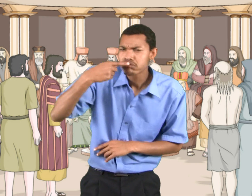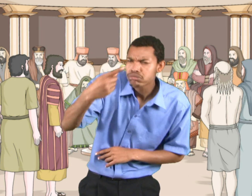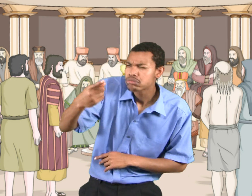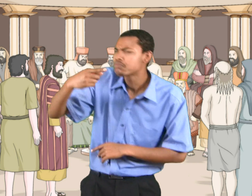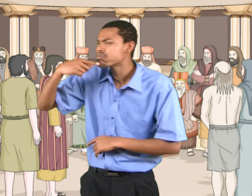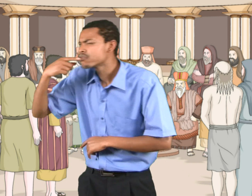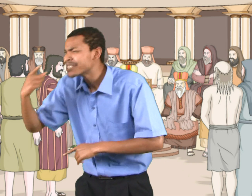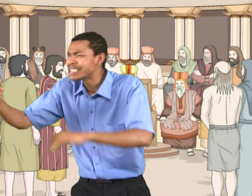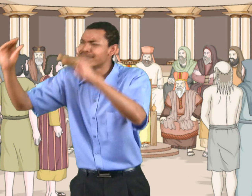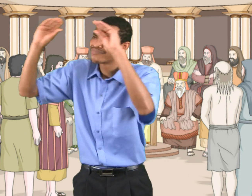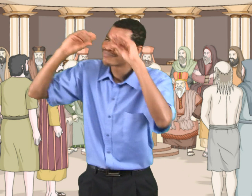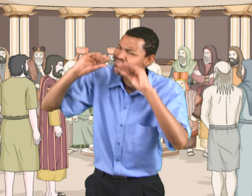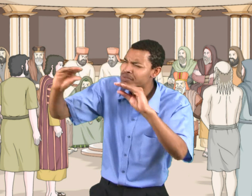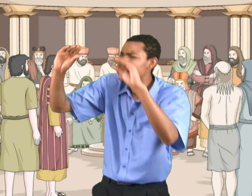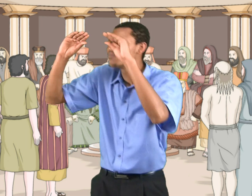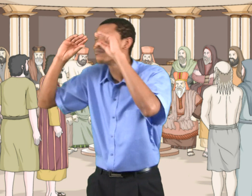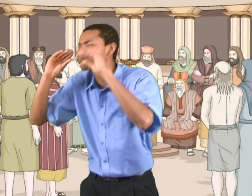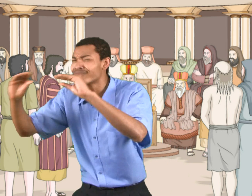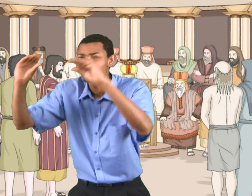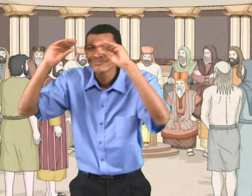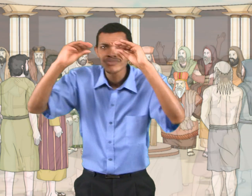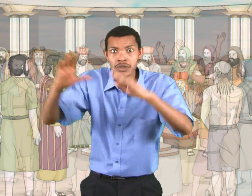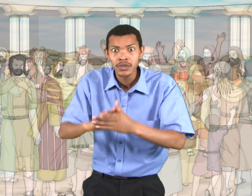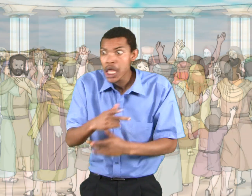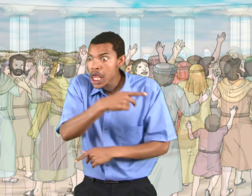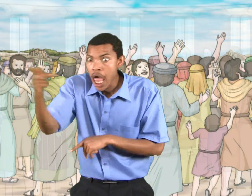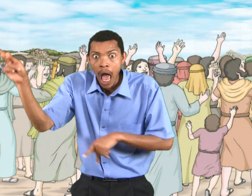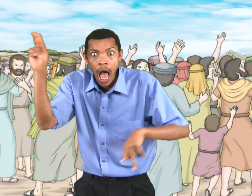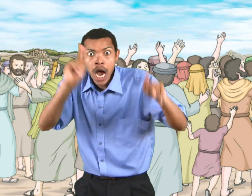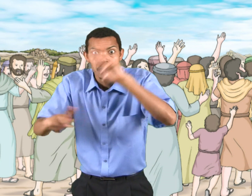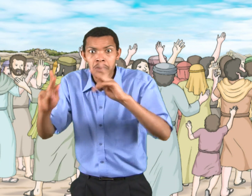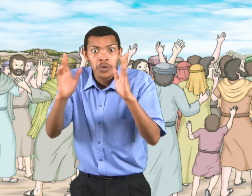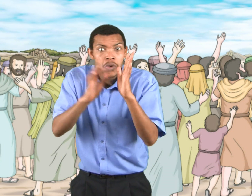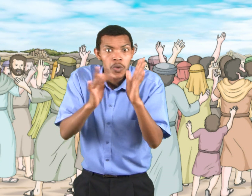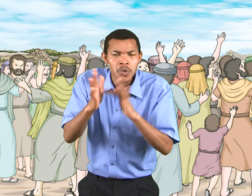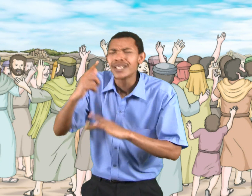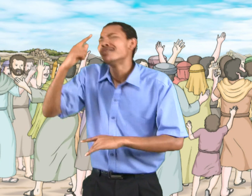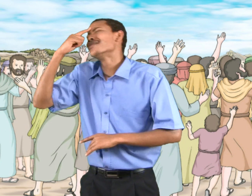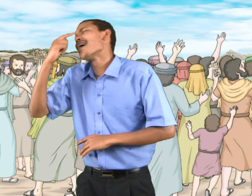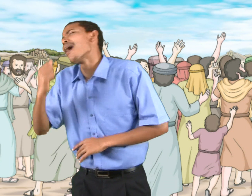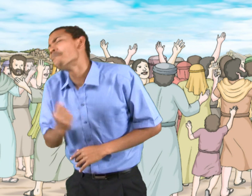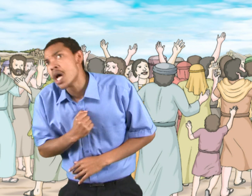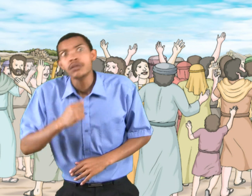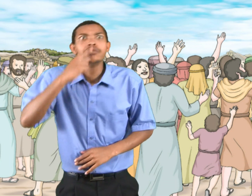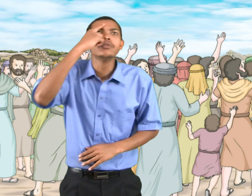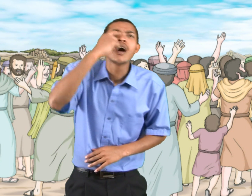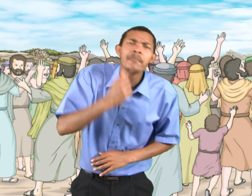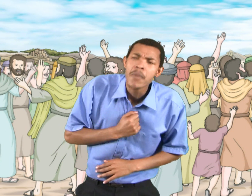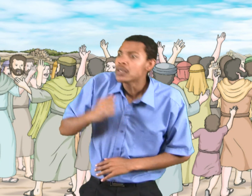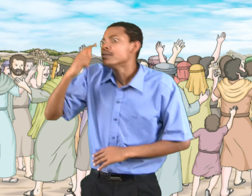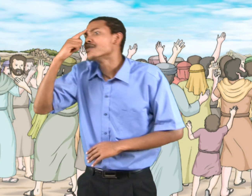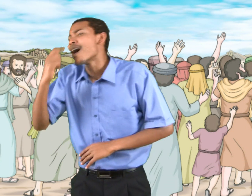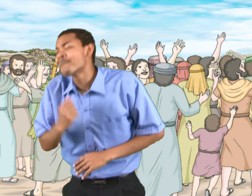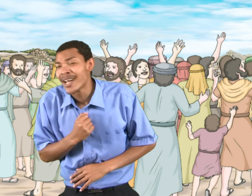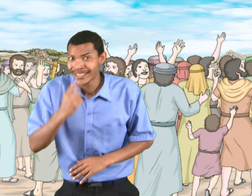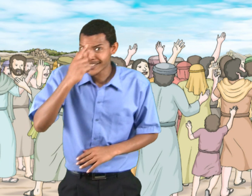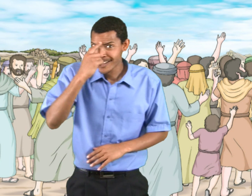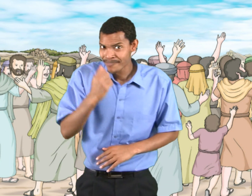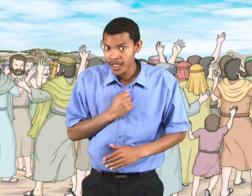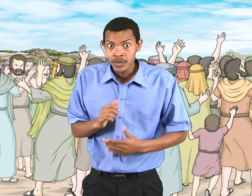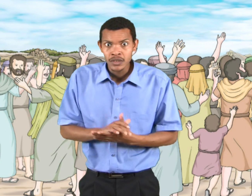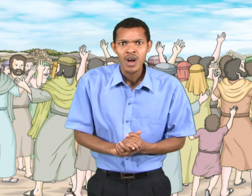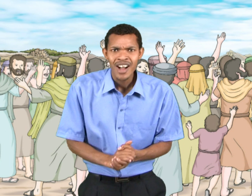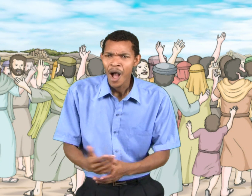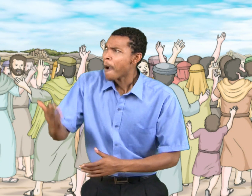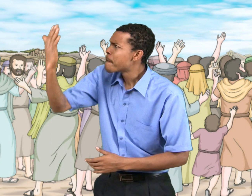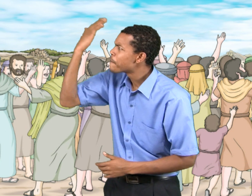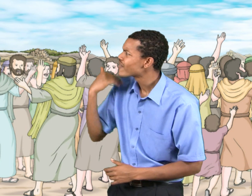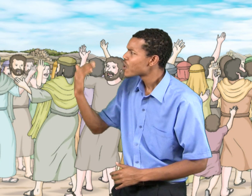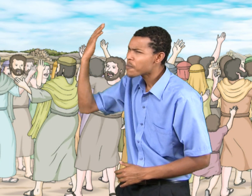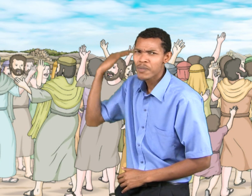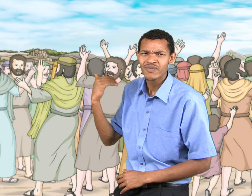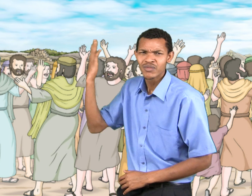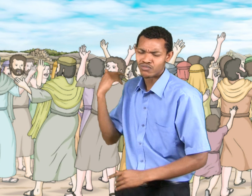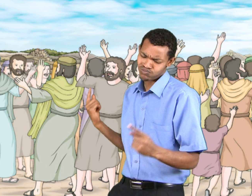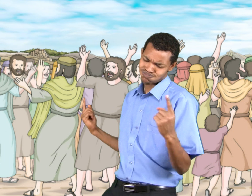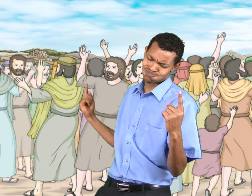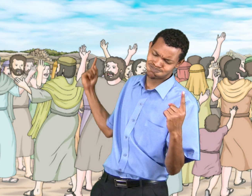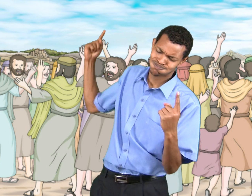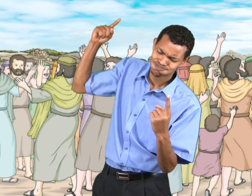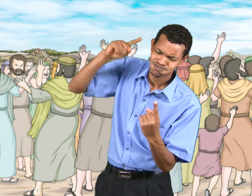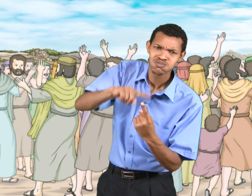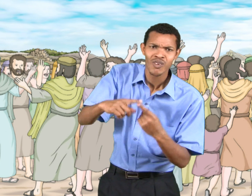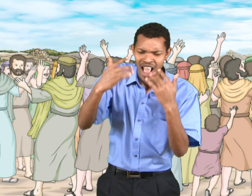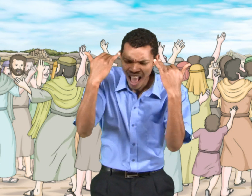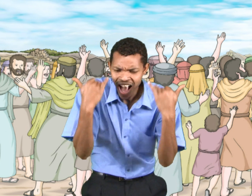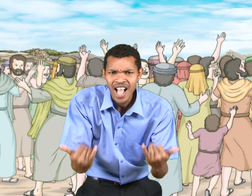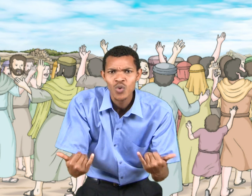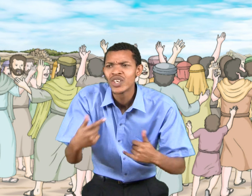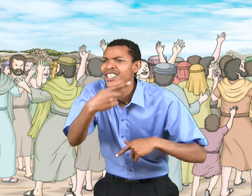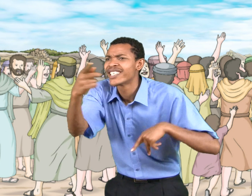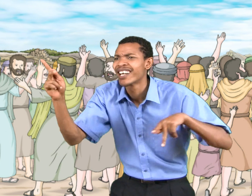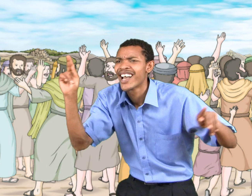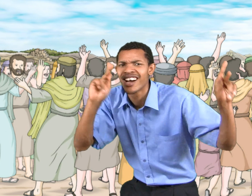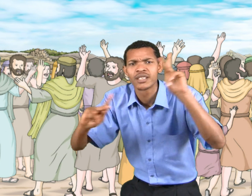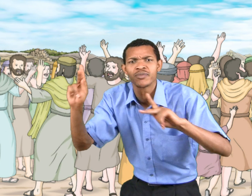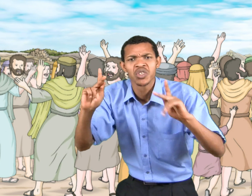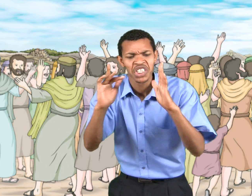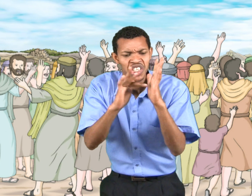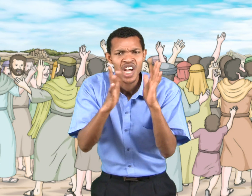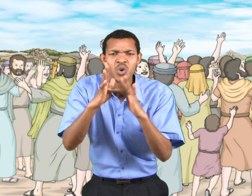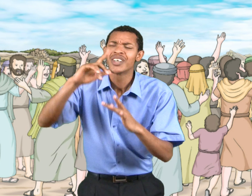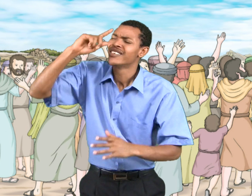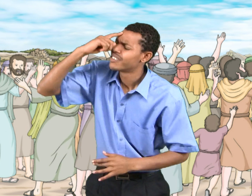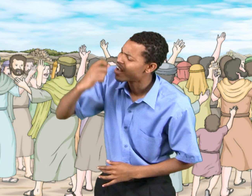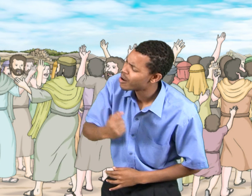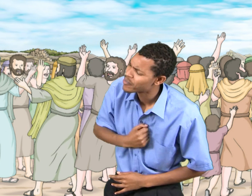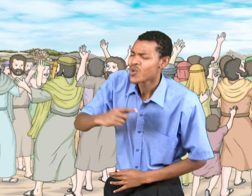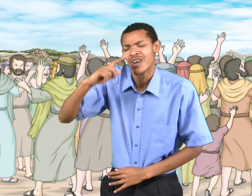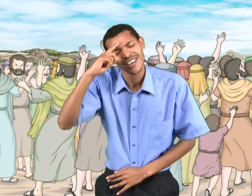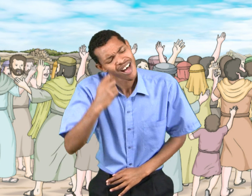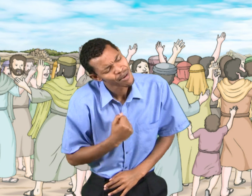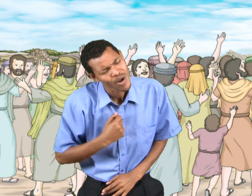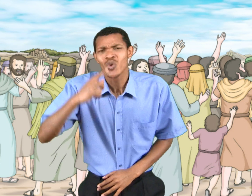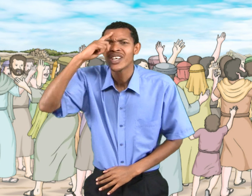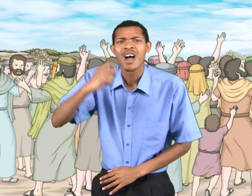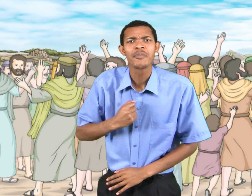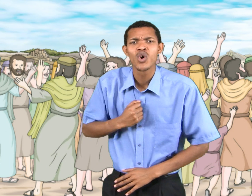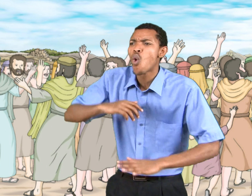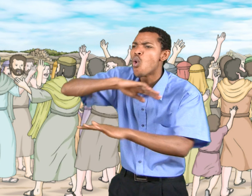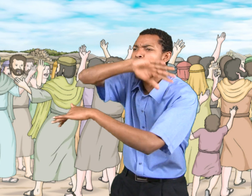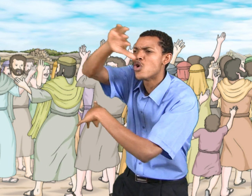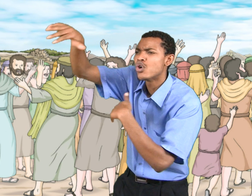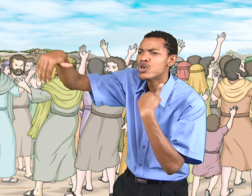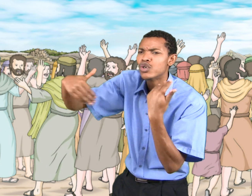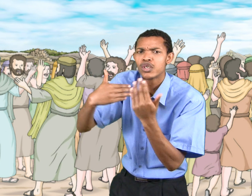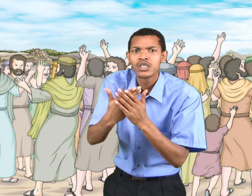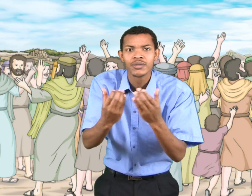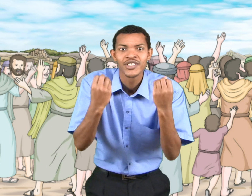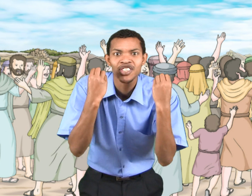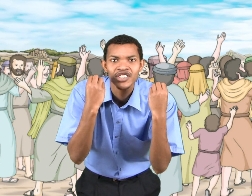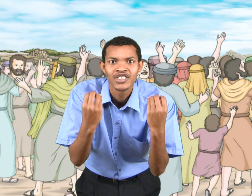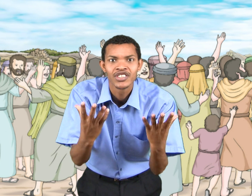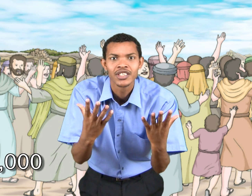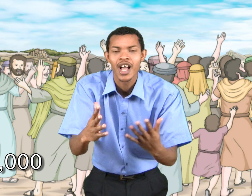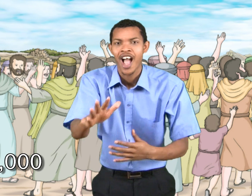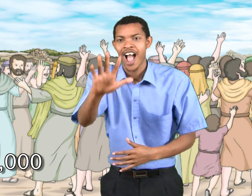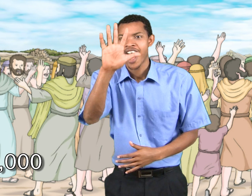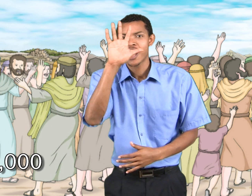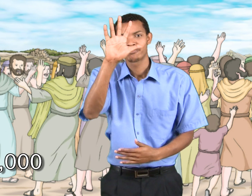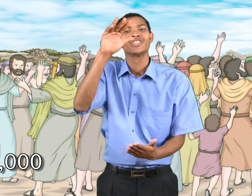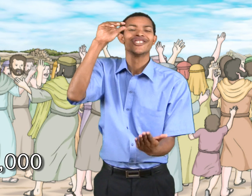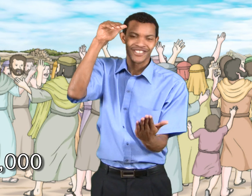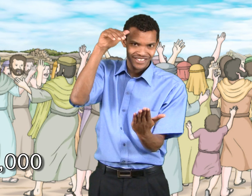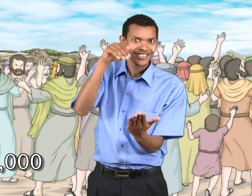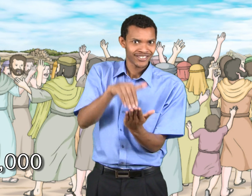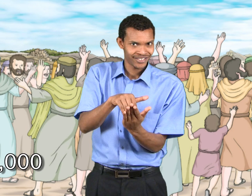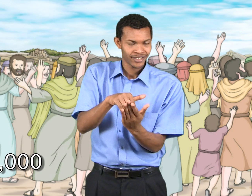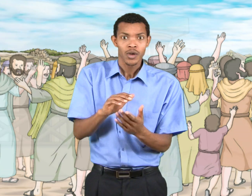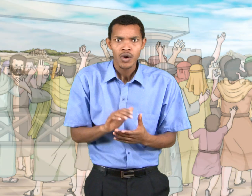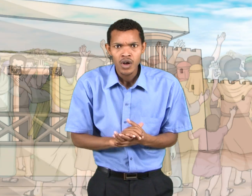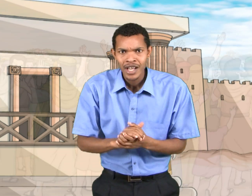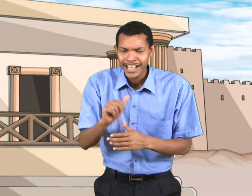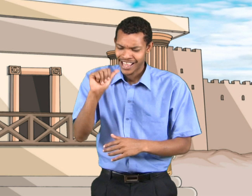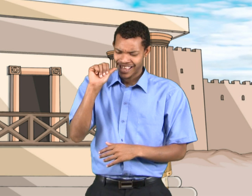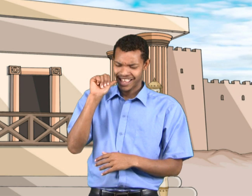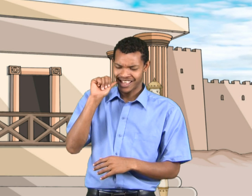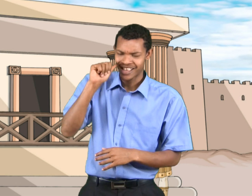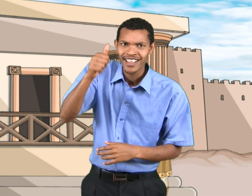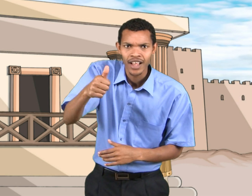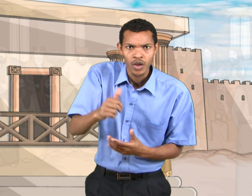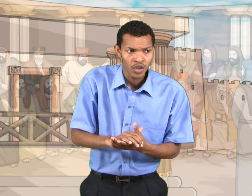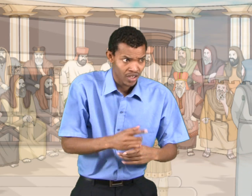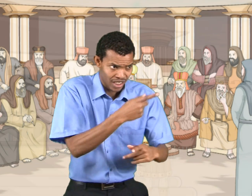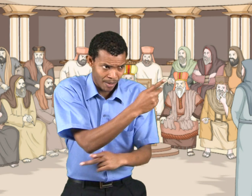But many who heard the message believed, and the number of men grew to about five thousand.